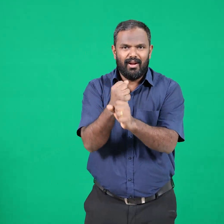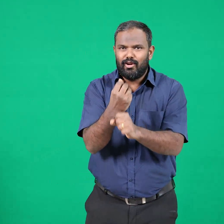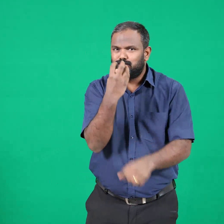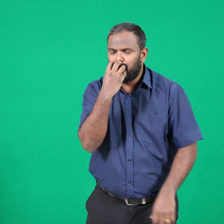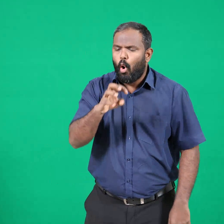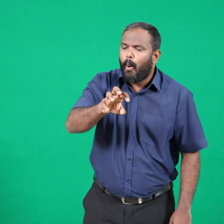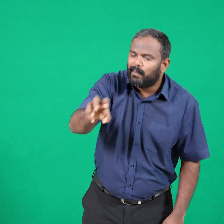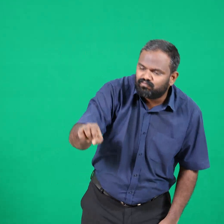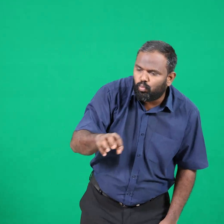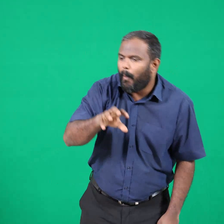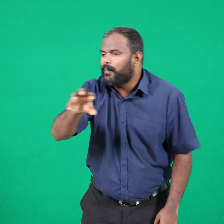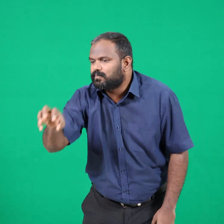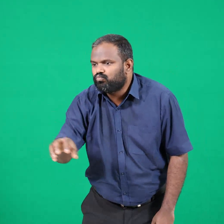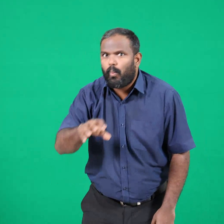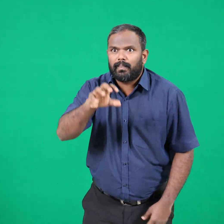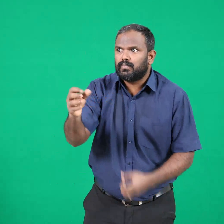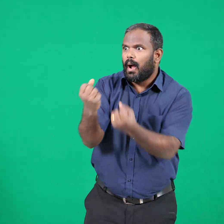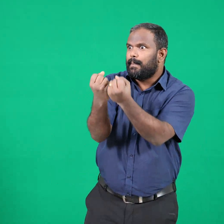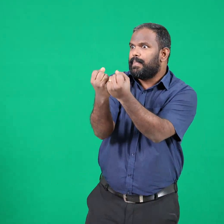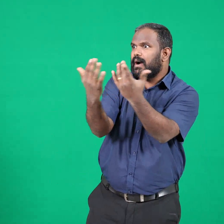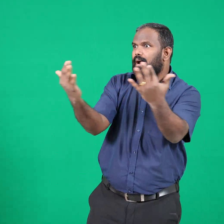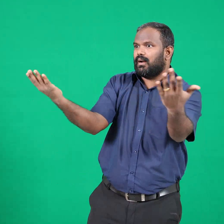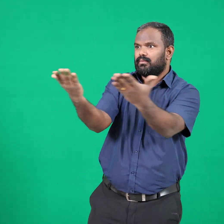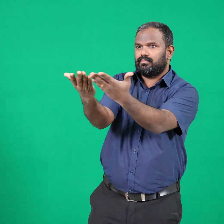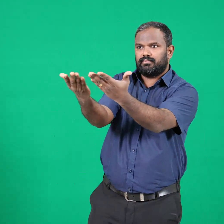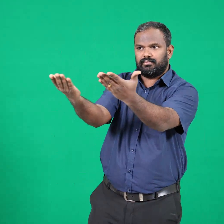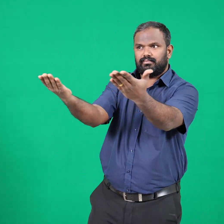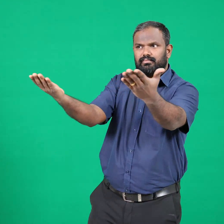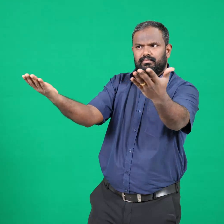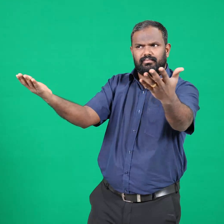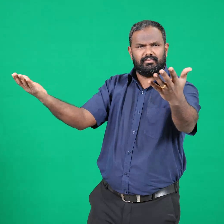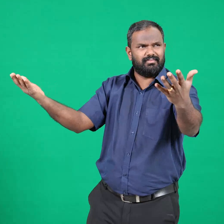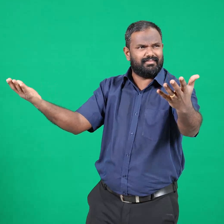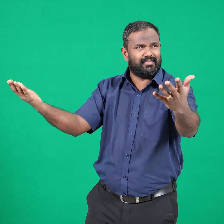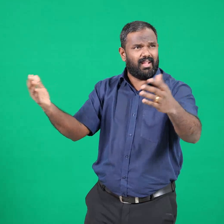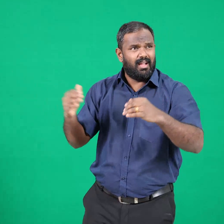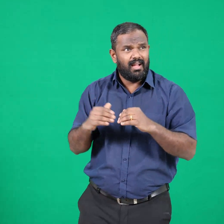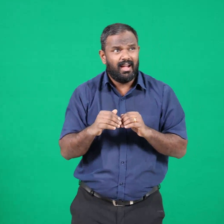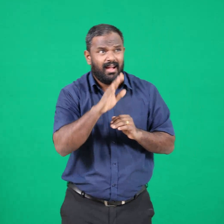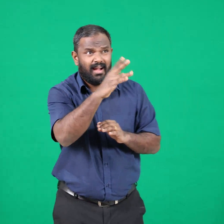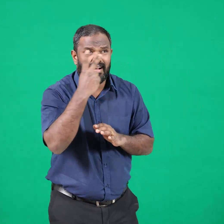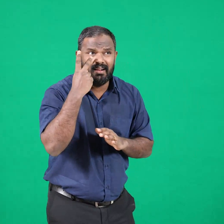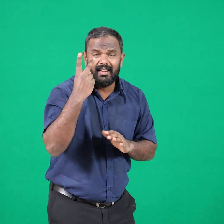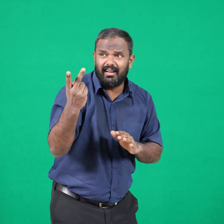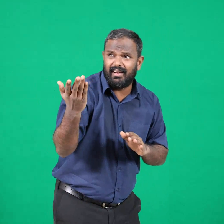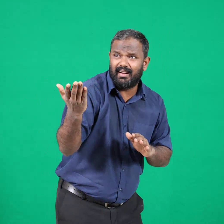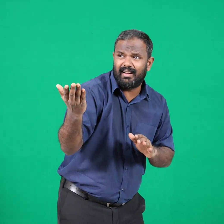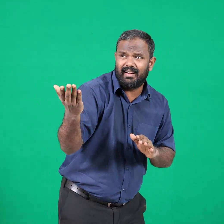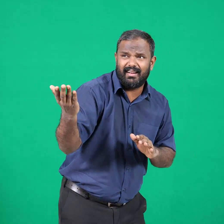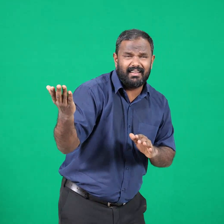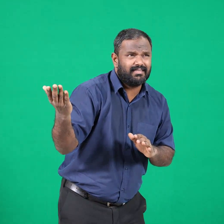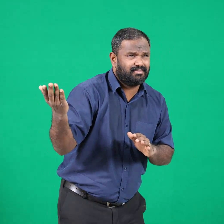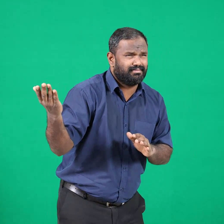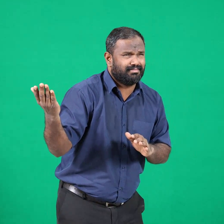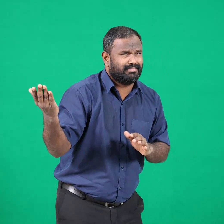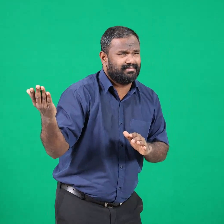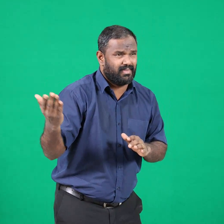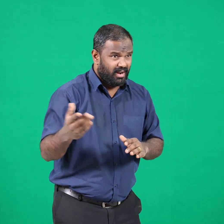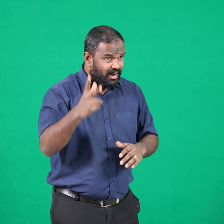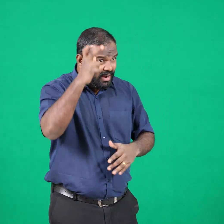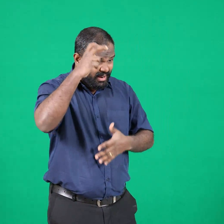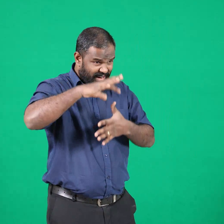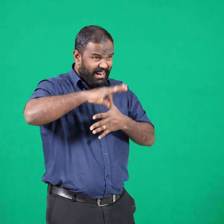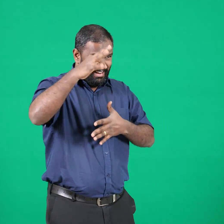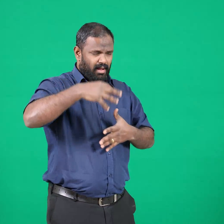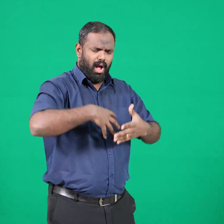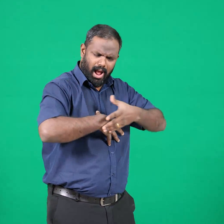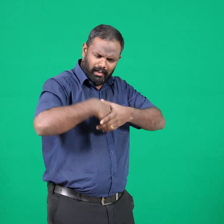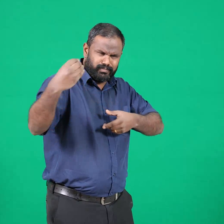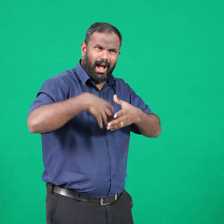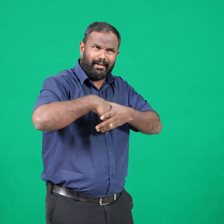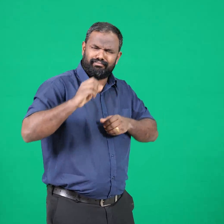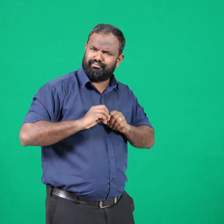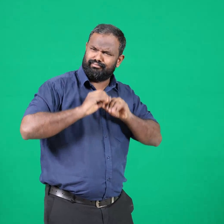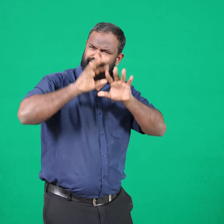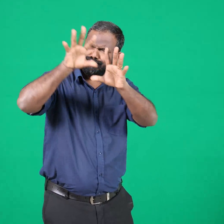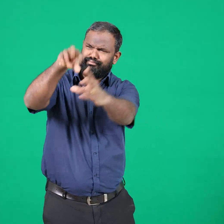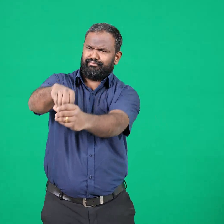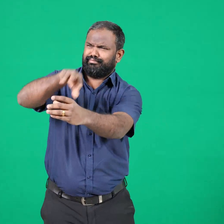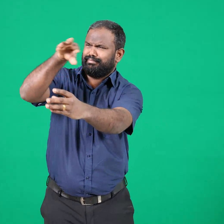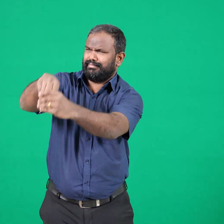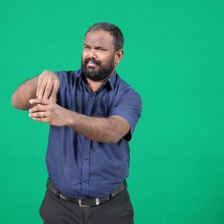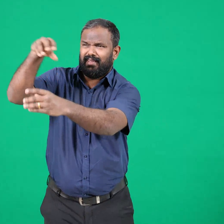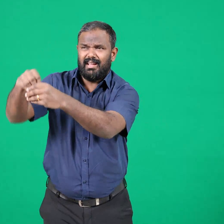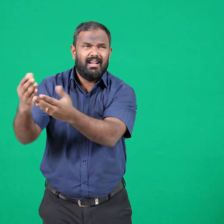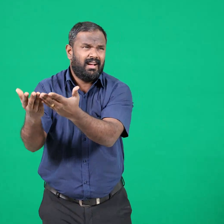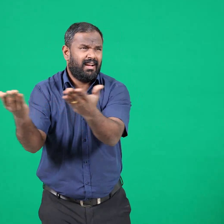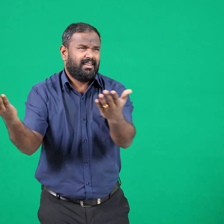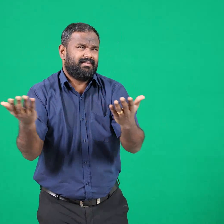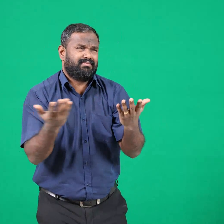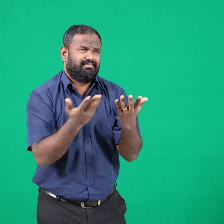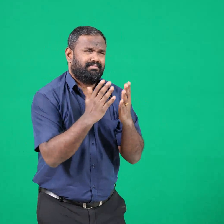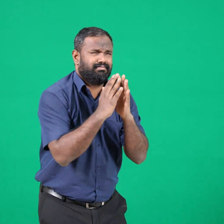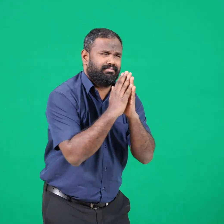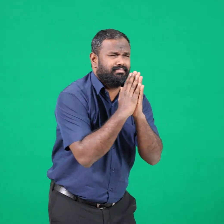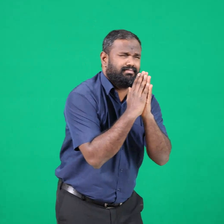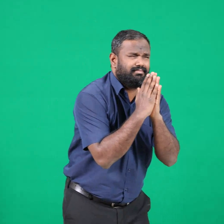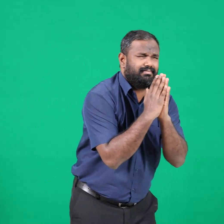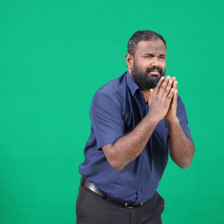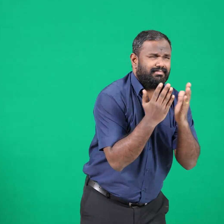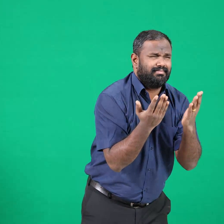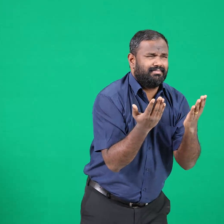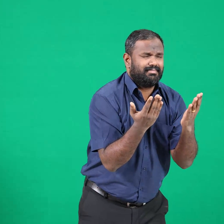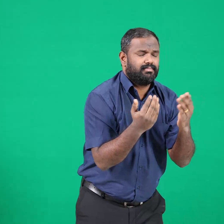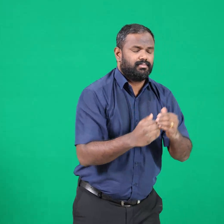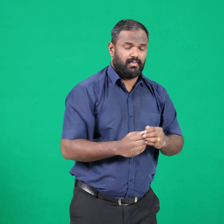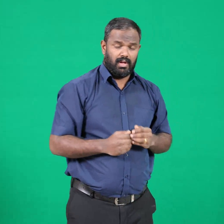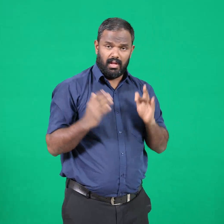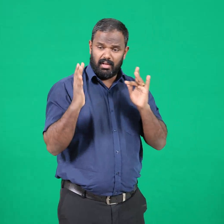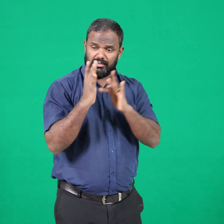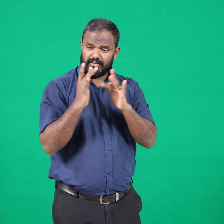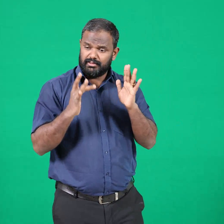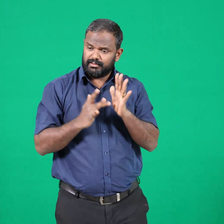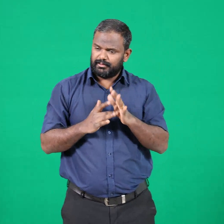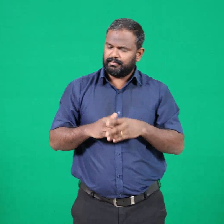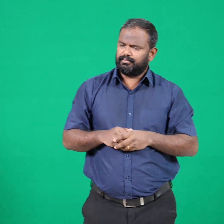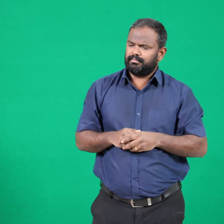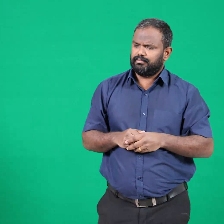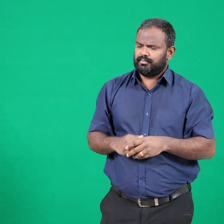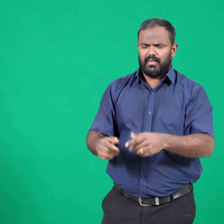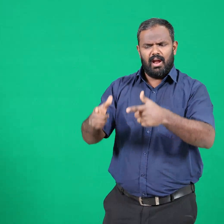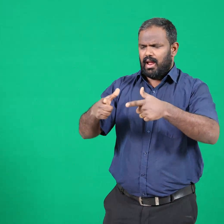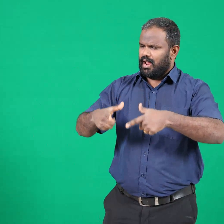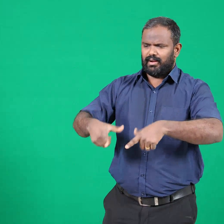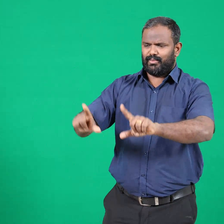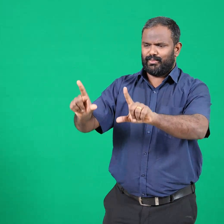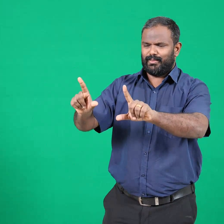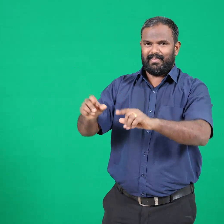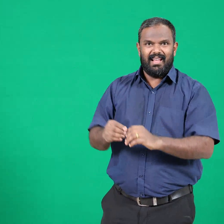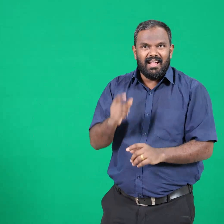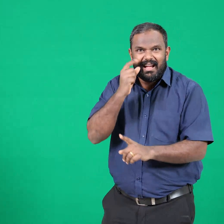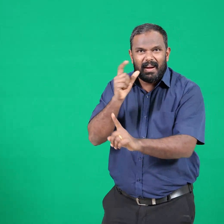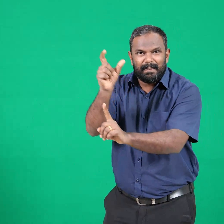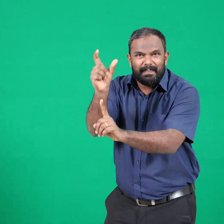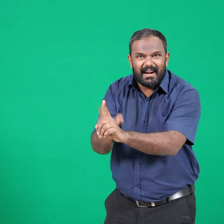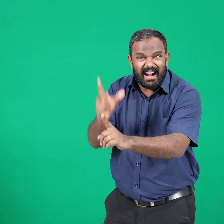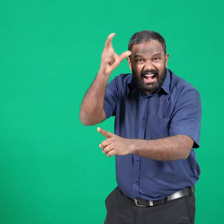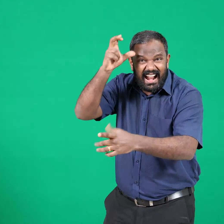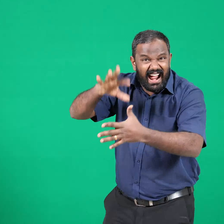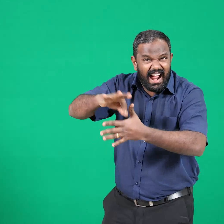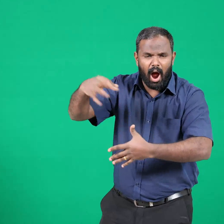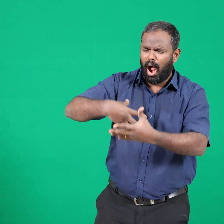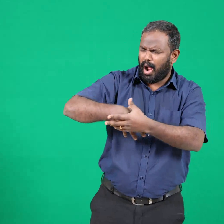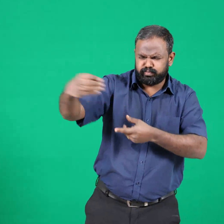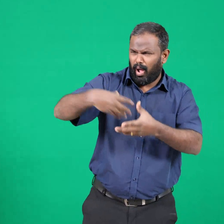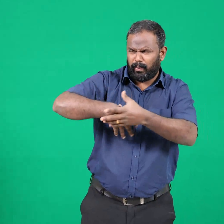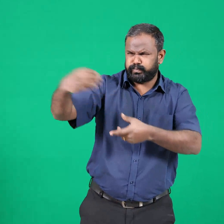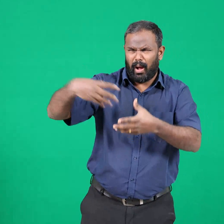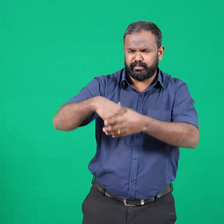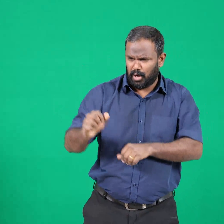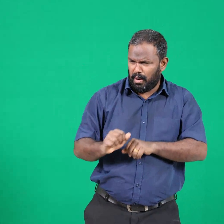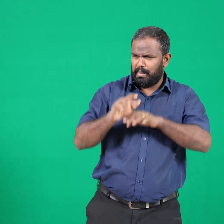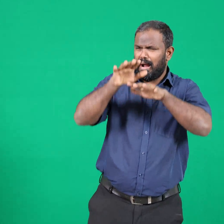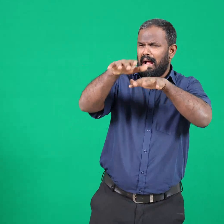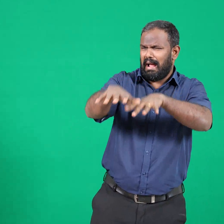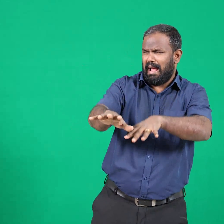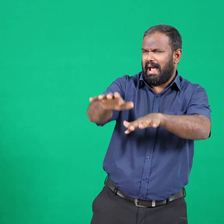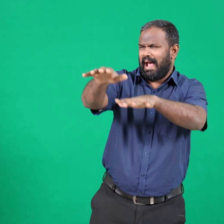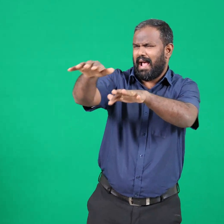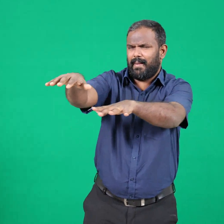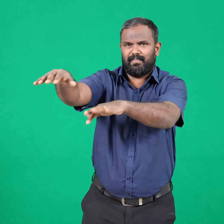So the demons begged Jesus to let them enter the pigs, and He gave them permission.